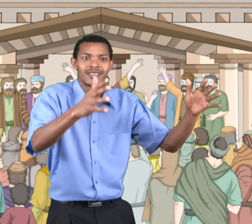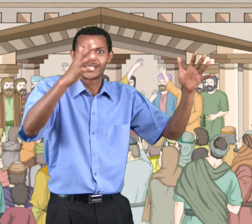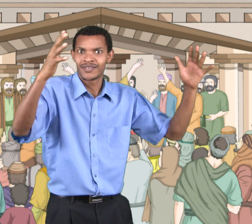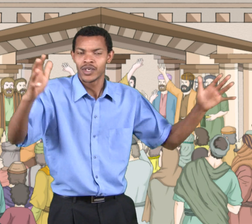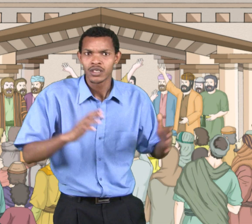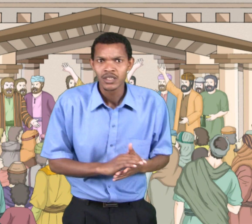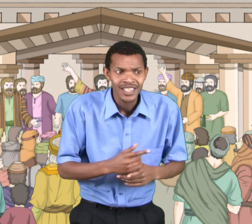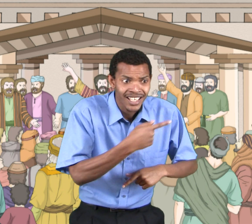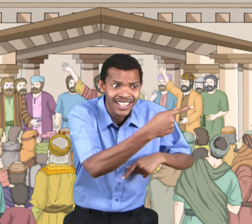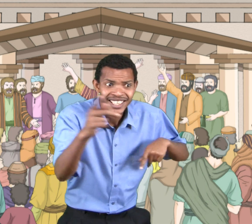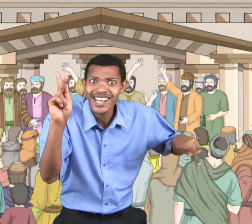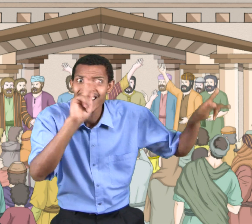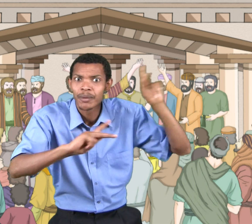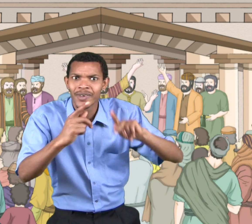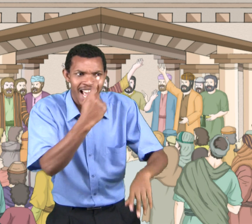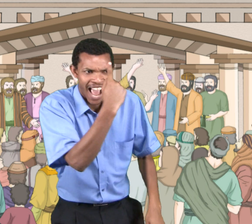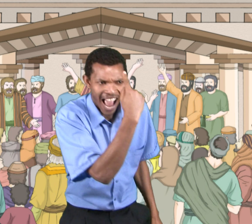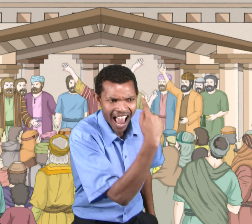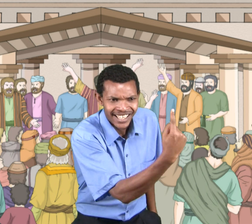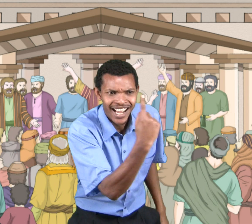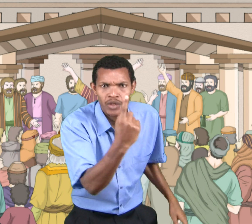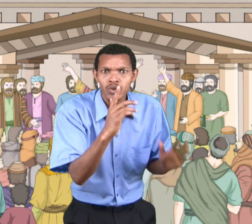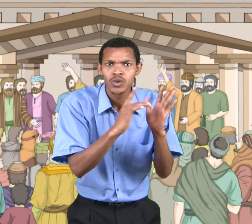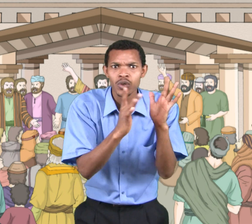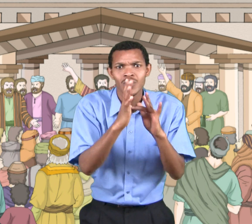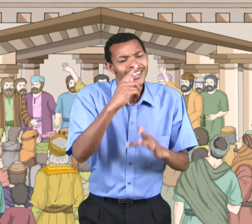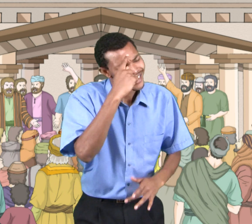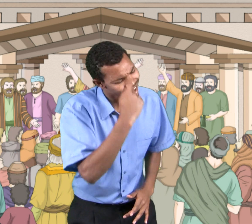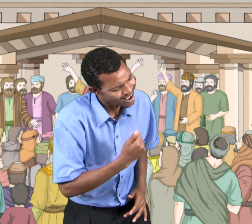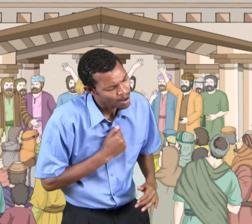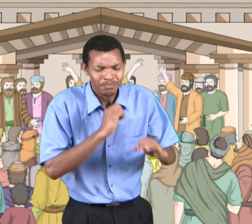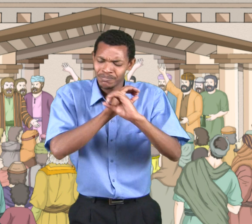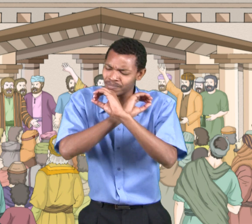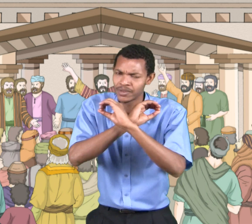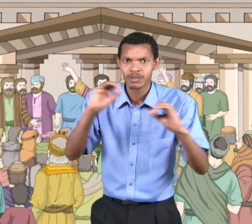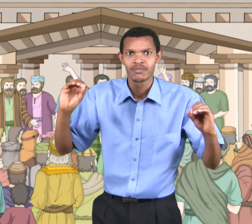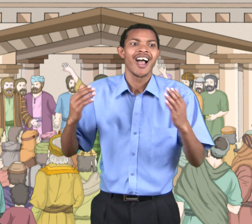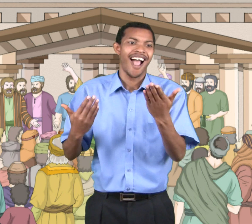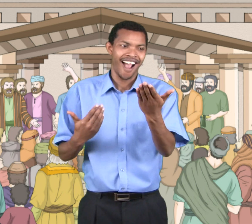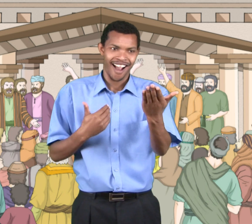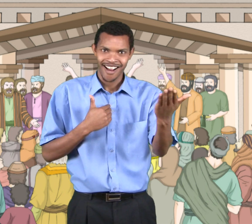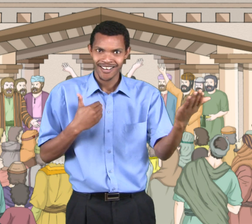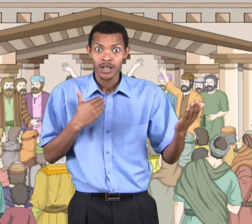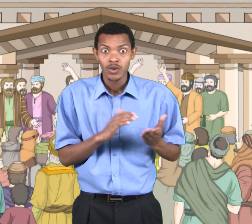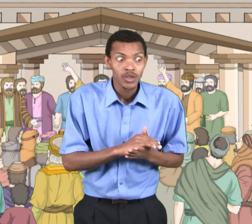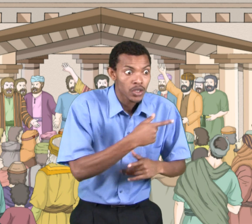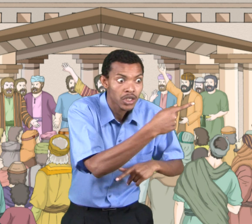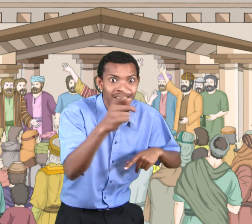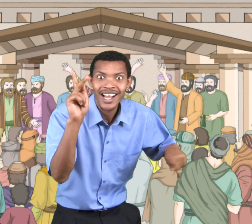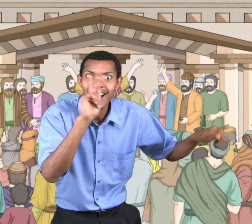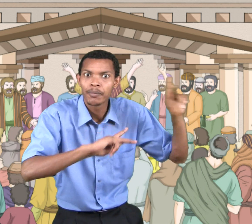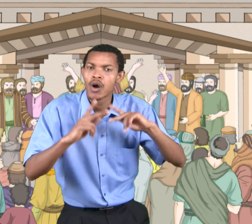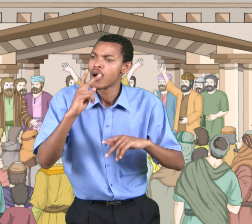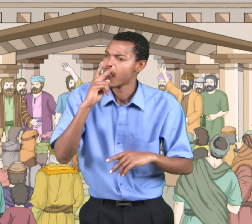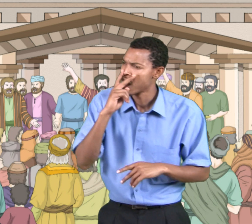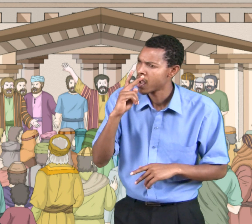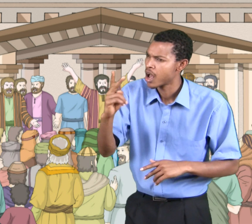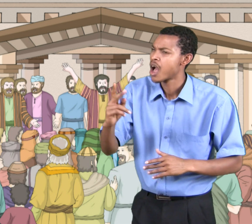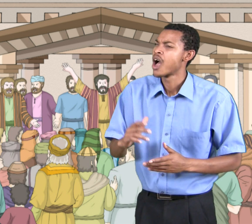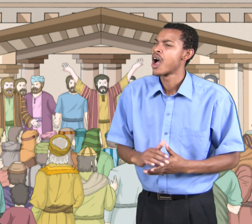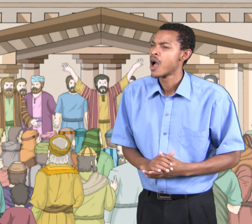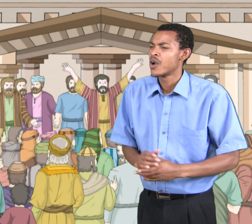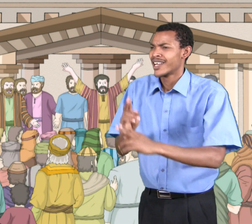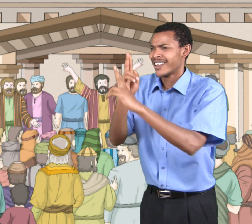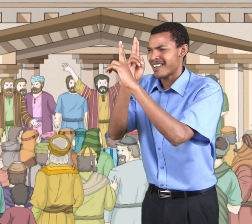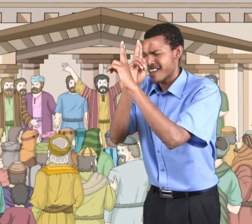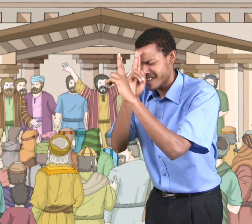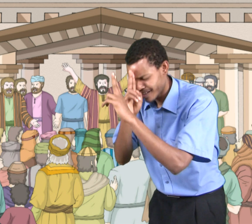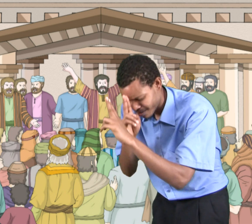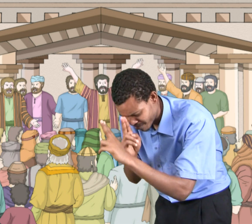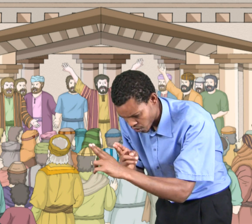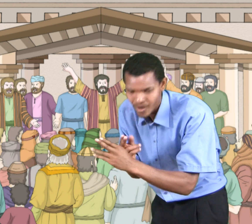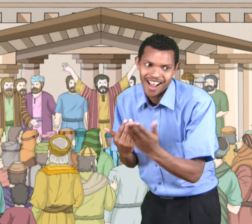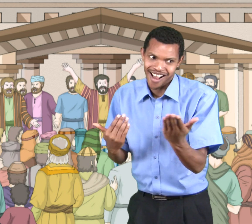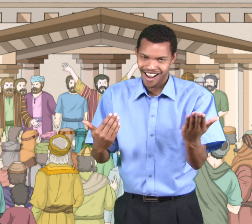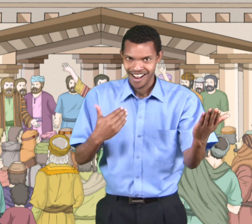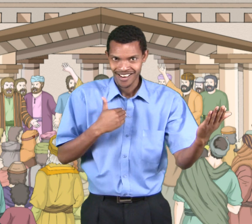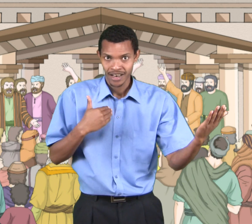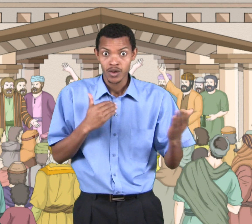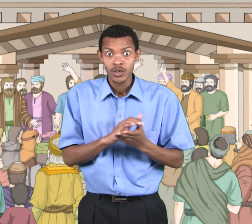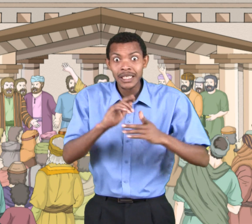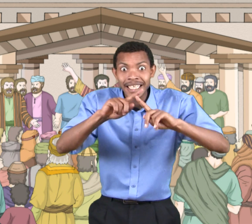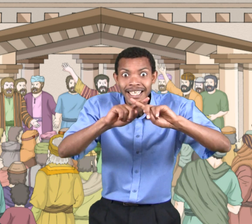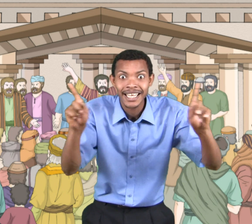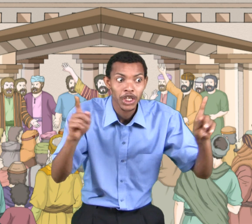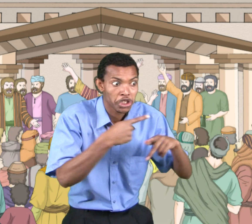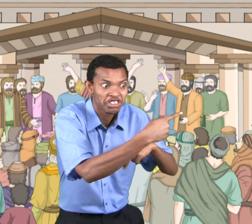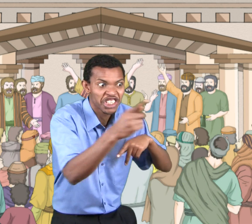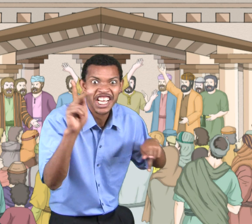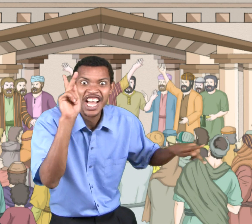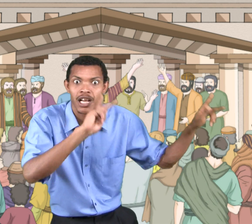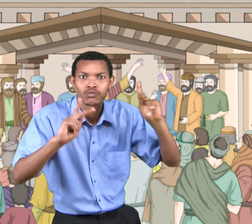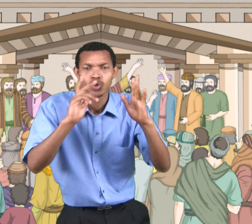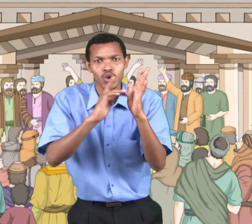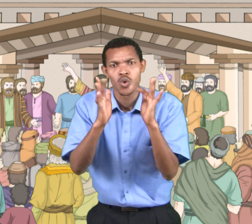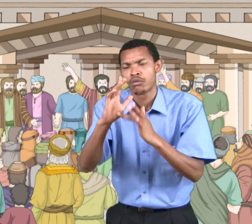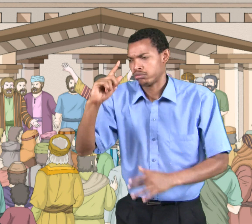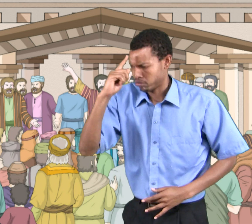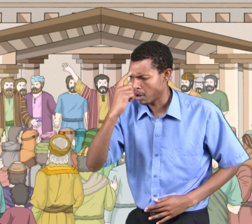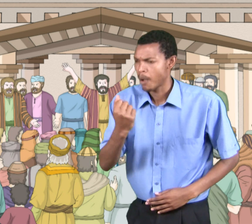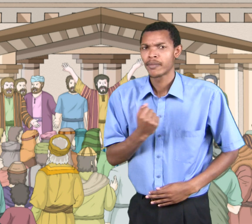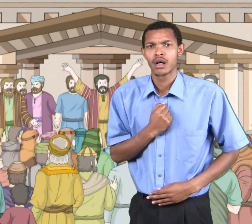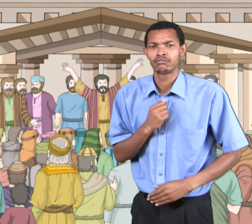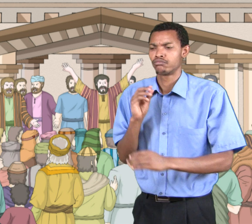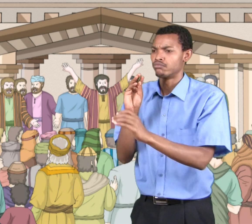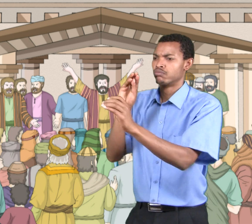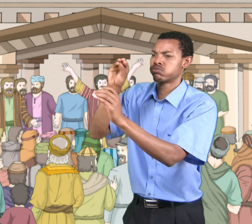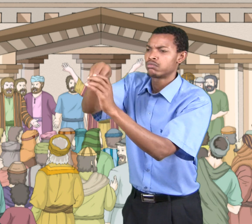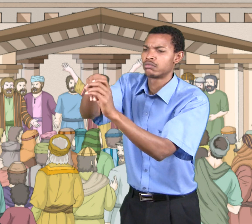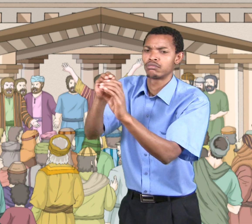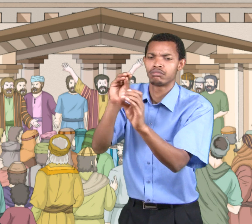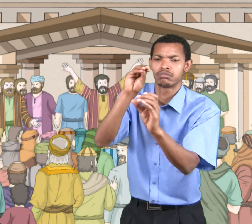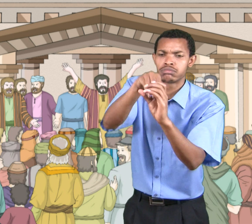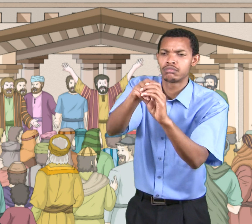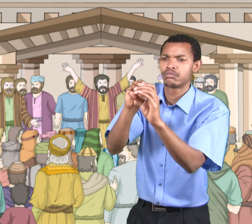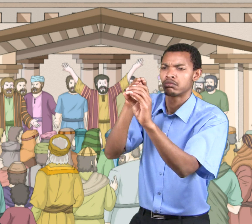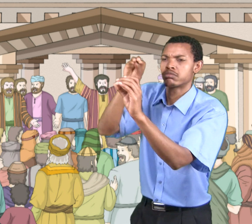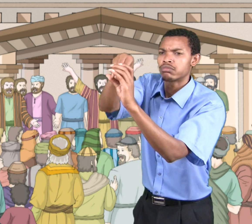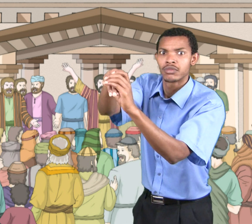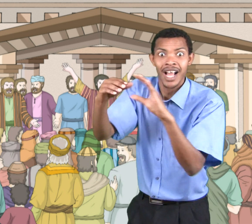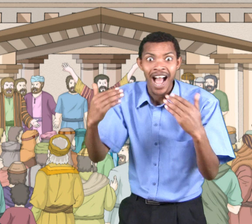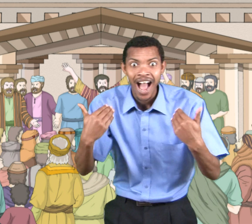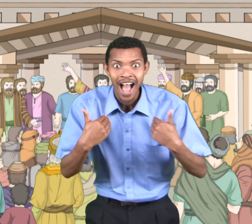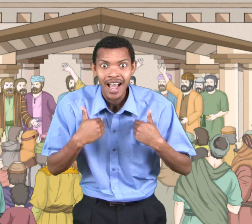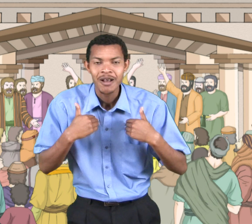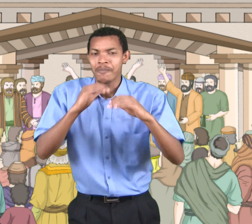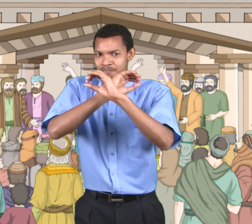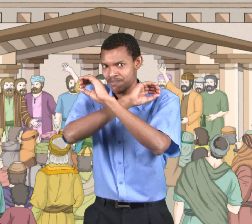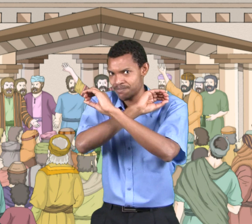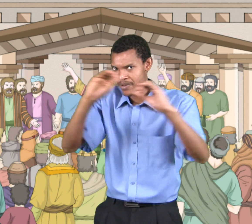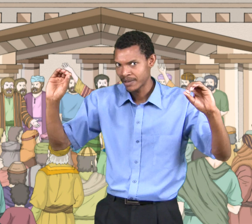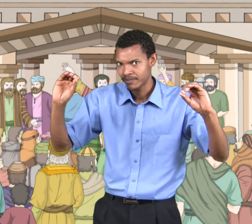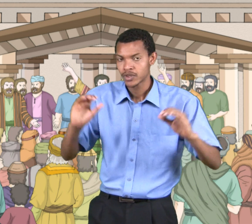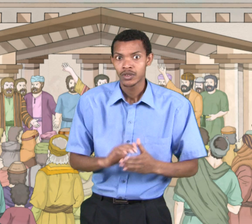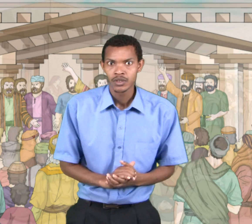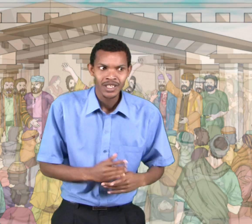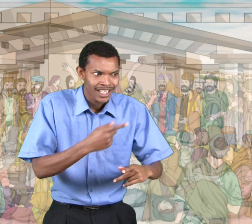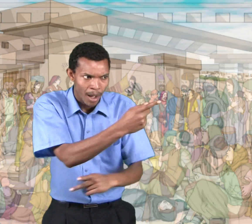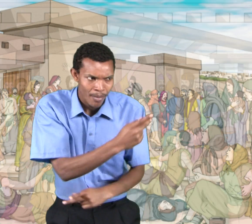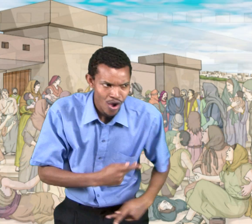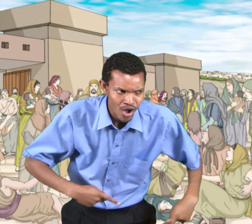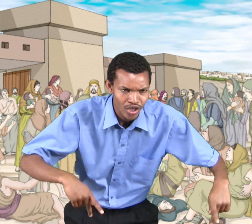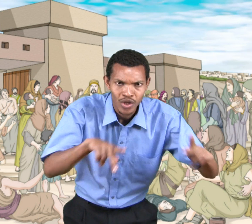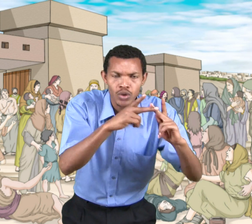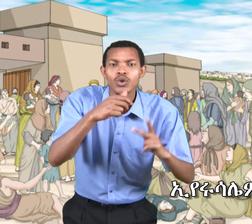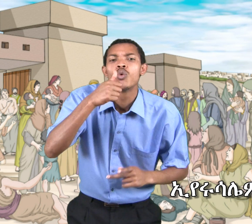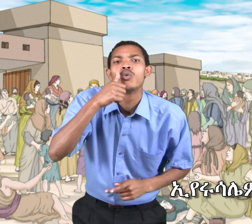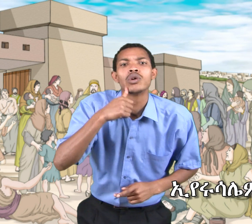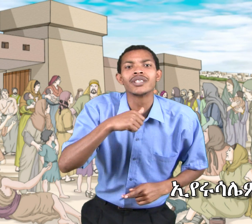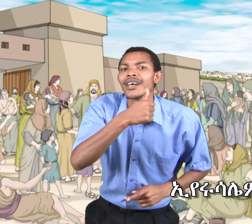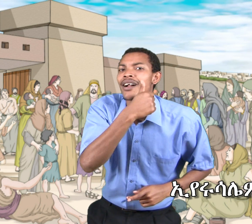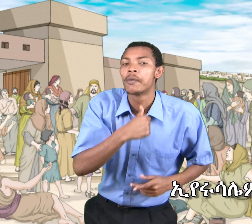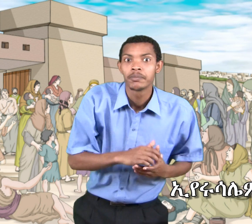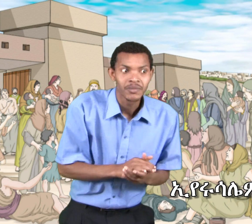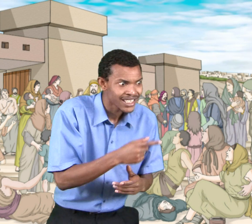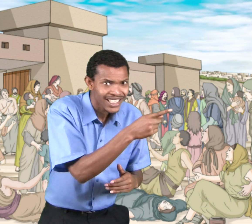Yet more and more believers were brought to the Lord—large numbers of both men and women.